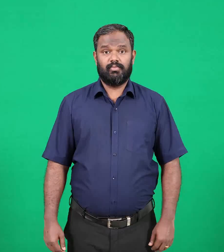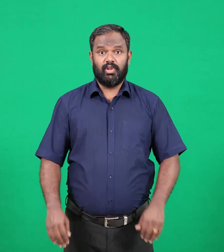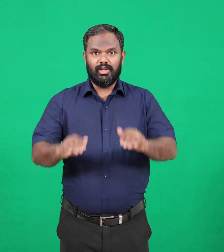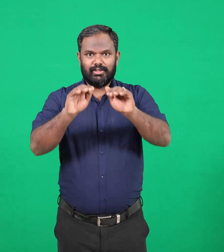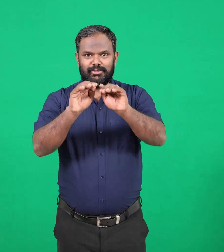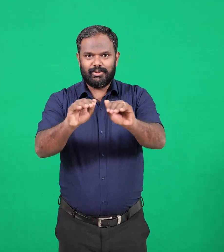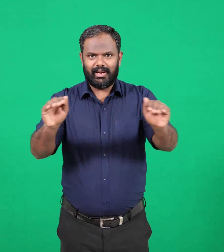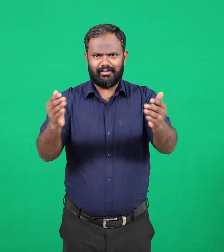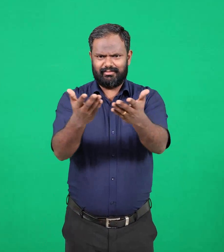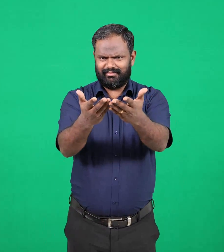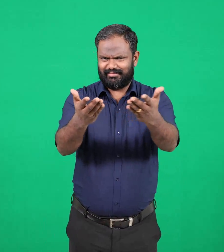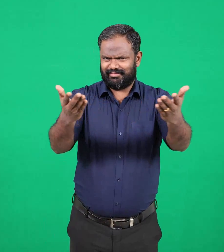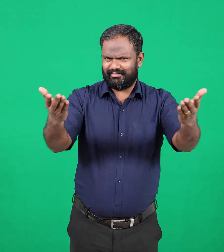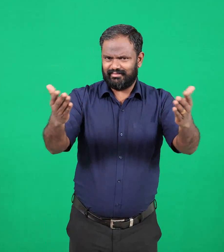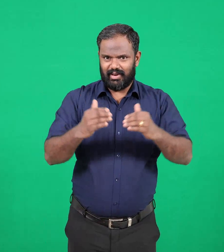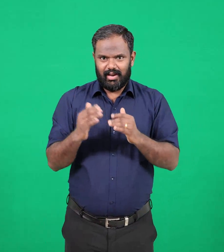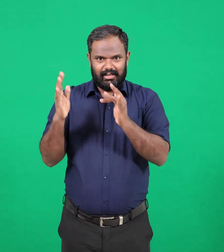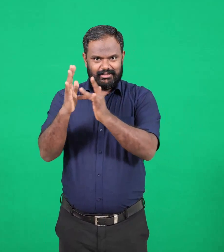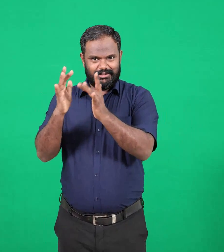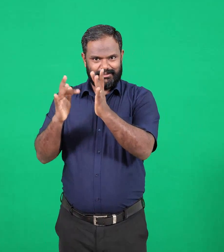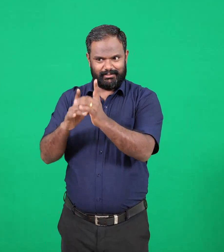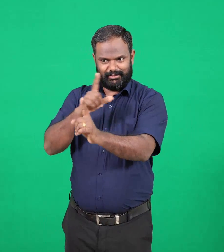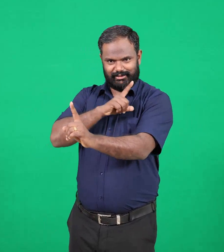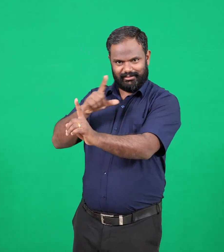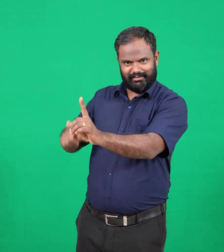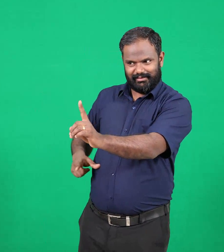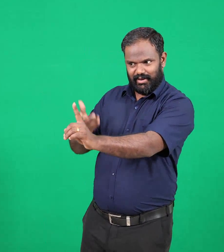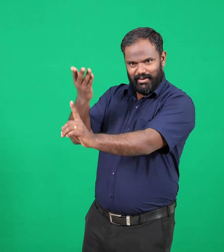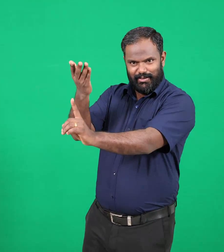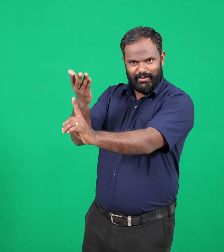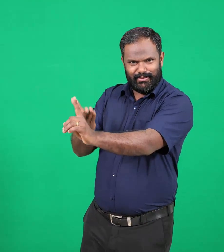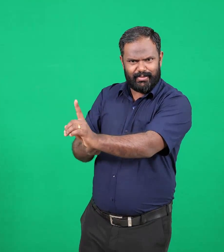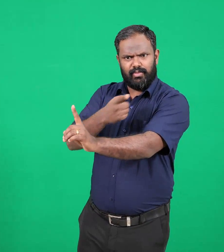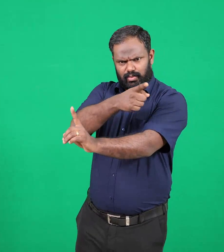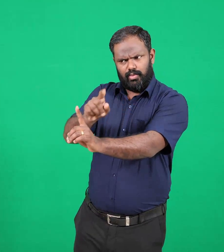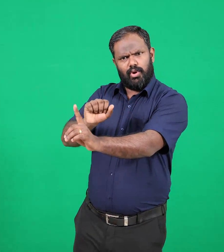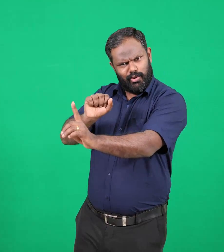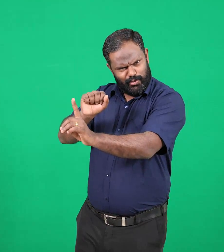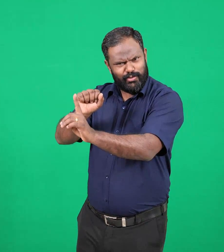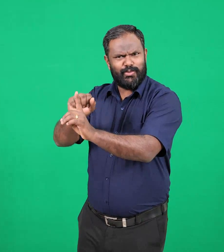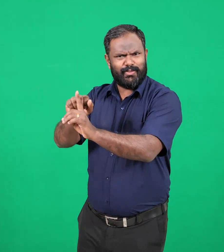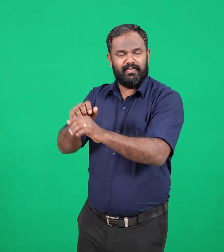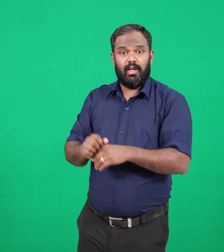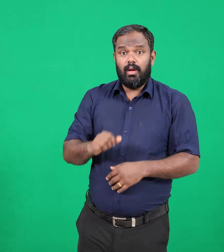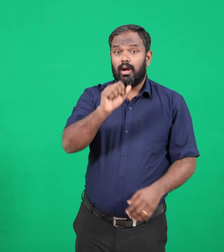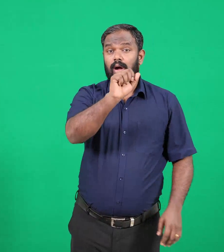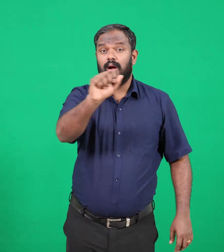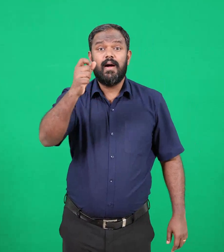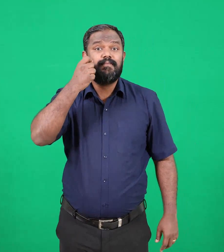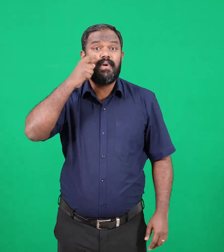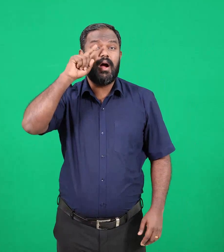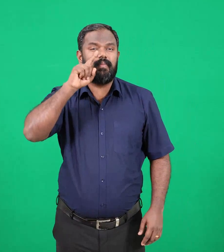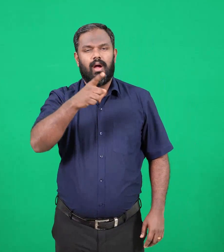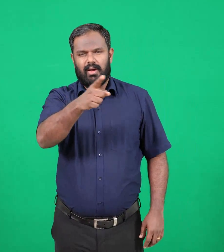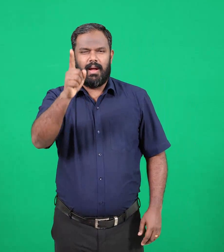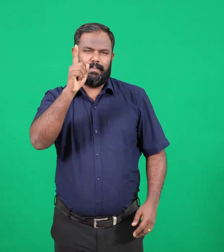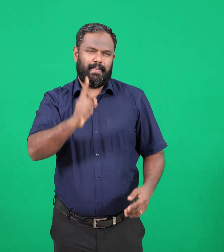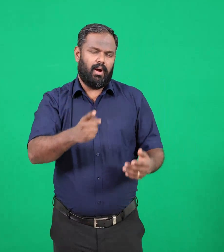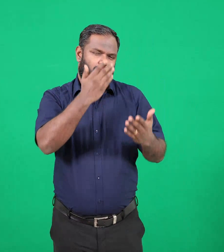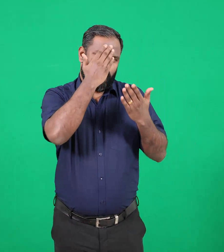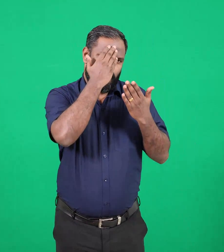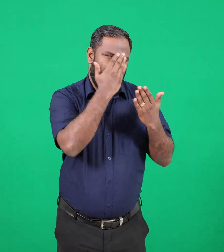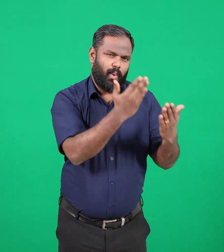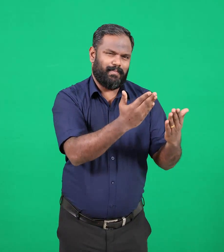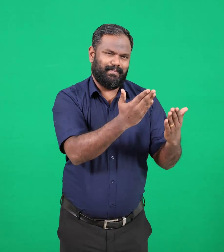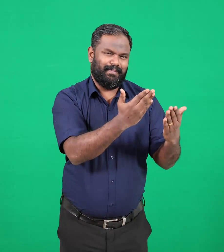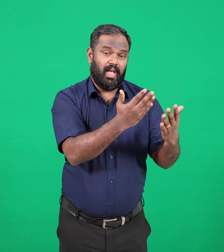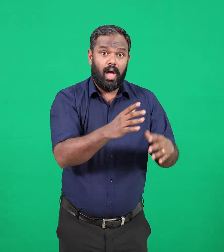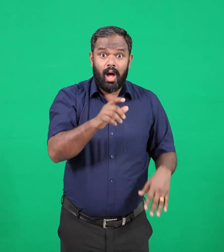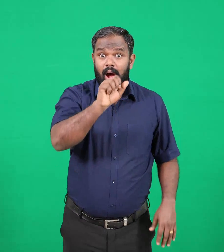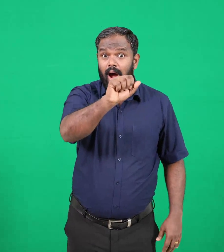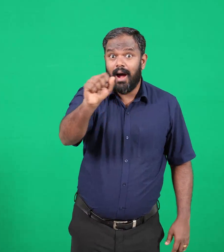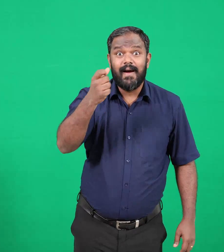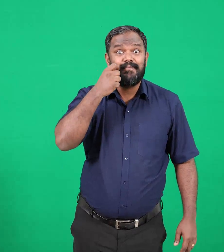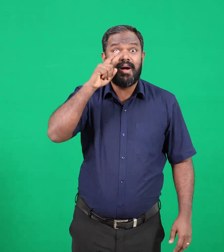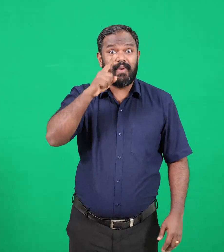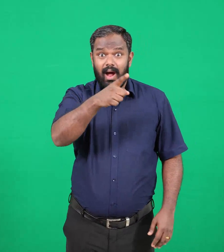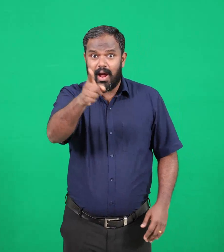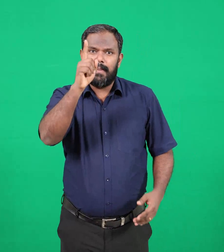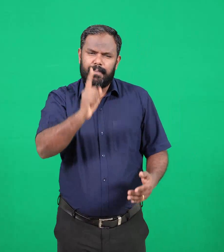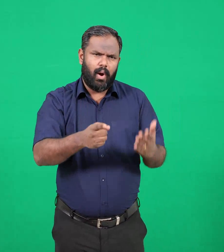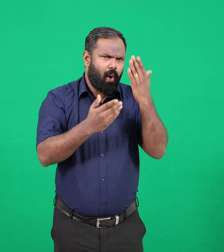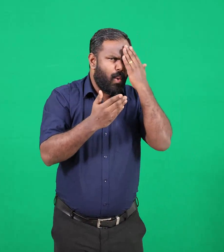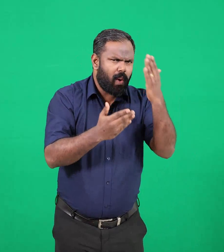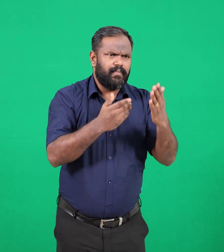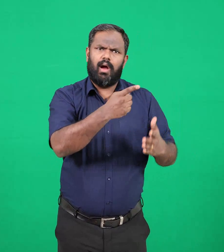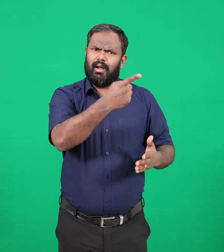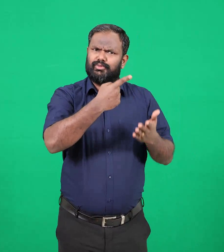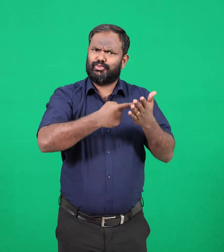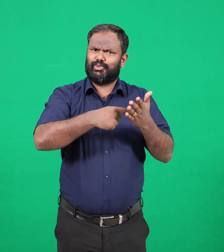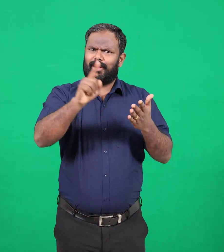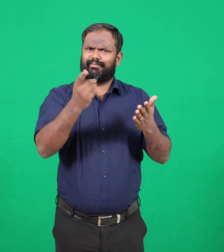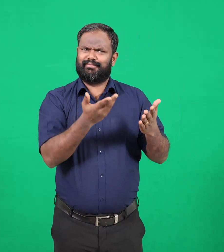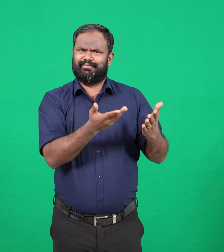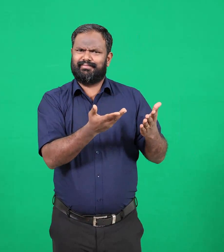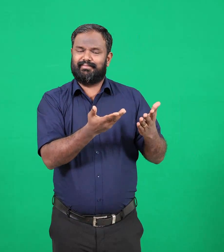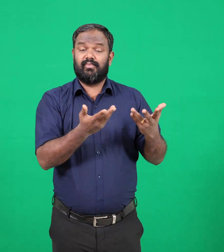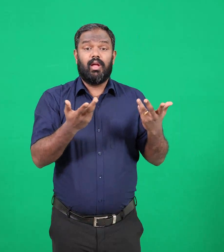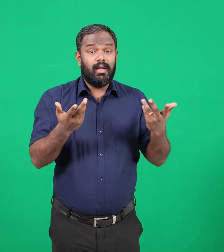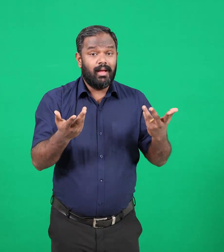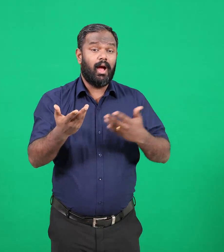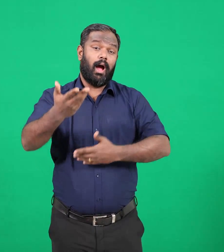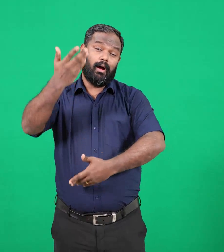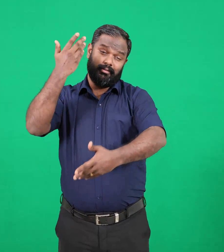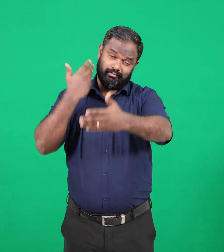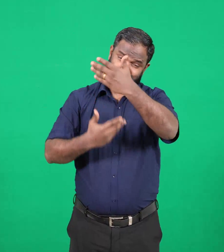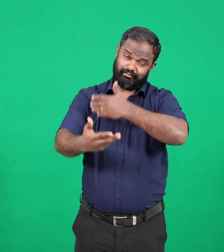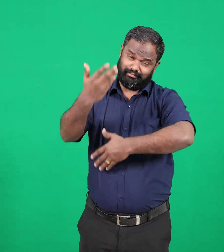Children, obey your parents in the Lord, for this is right.